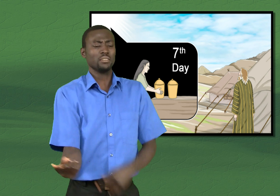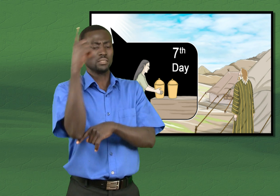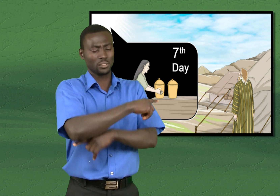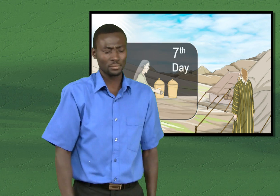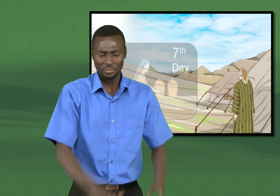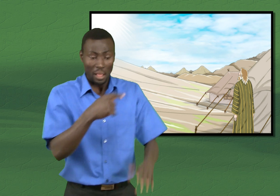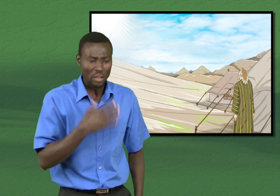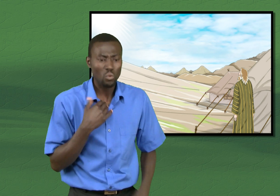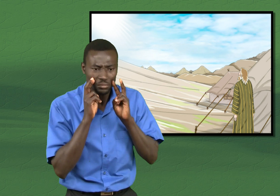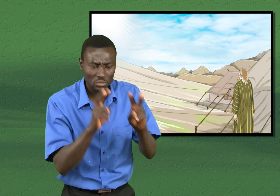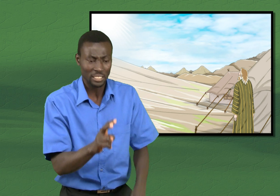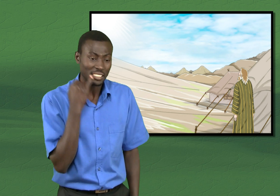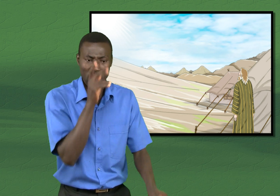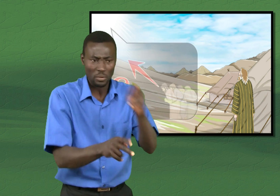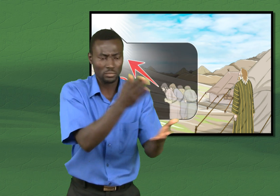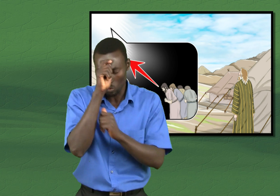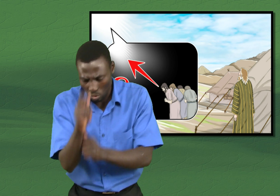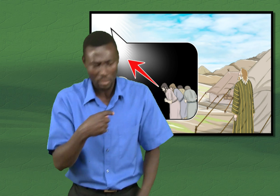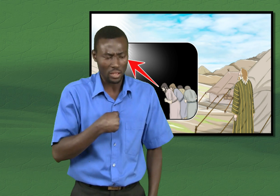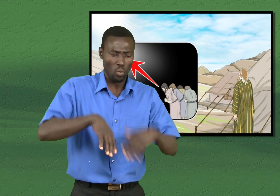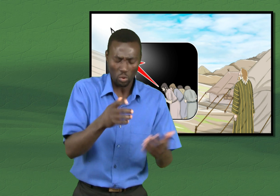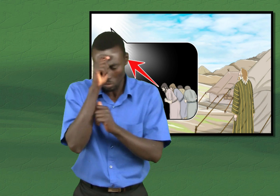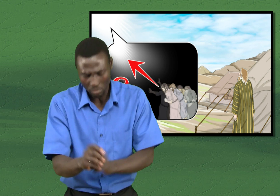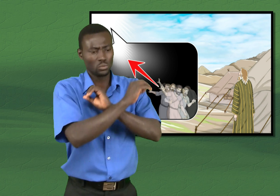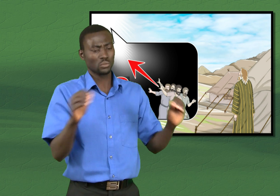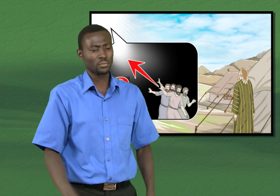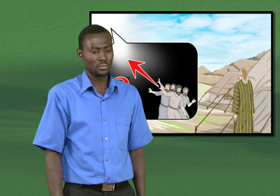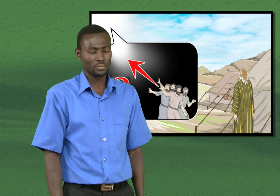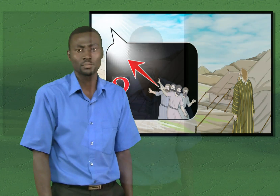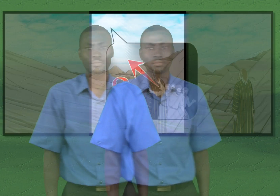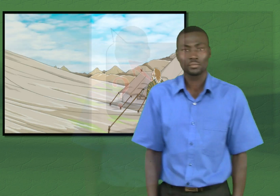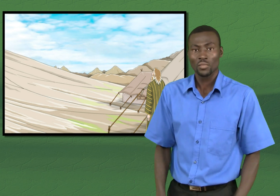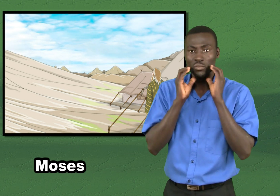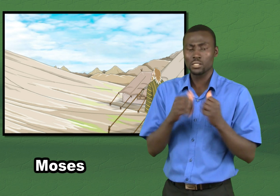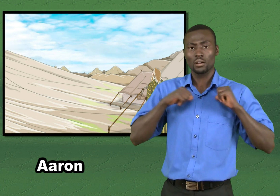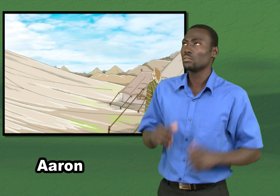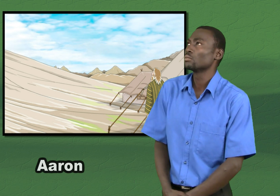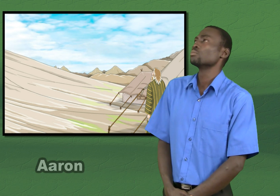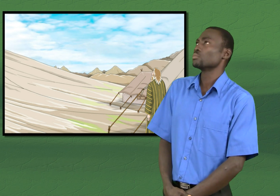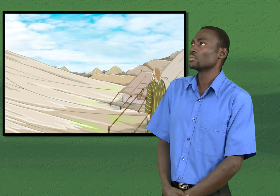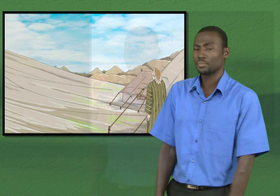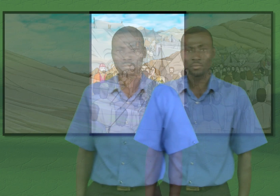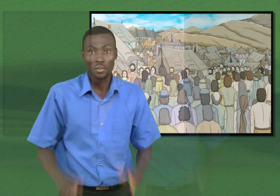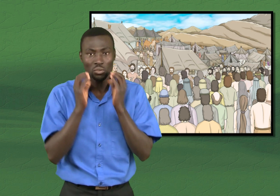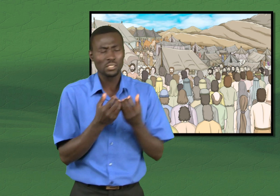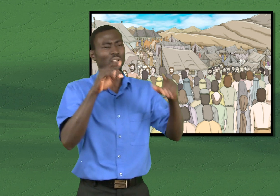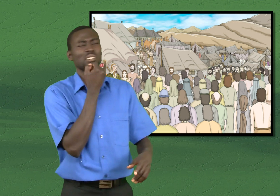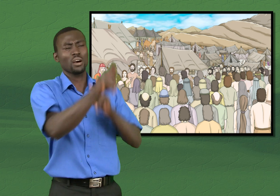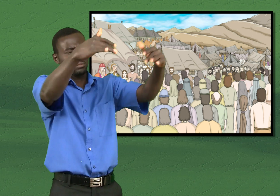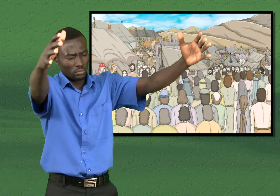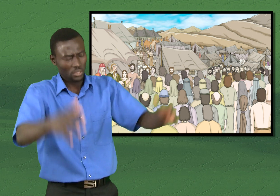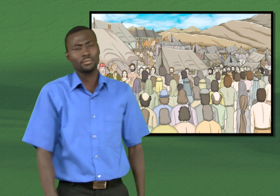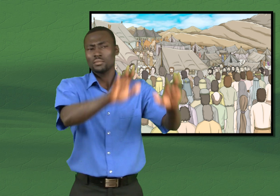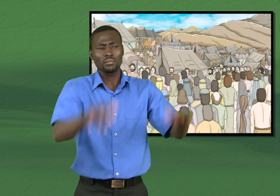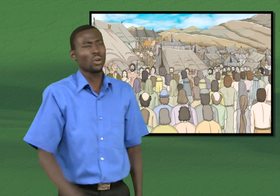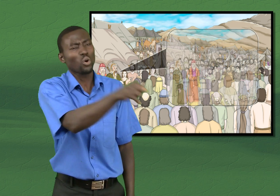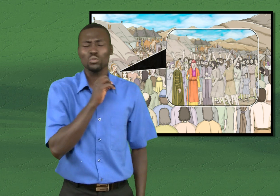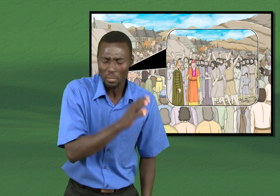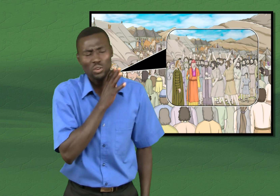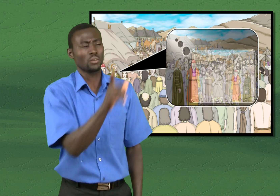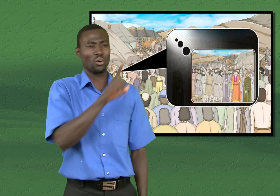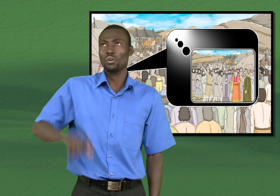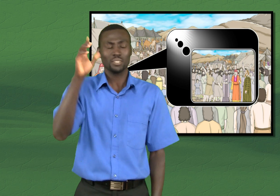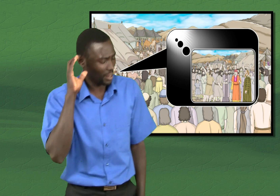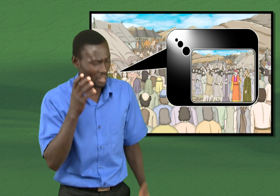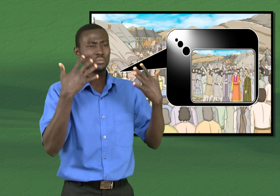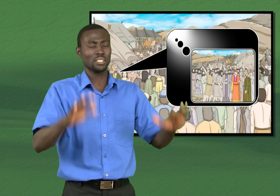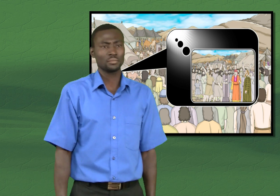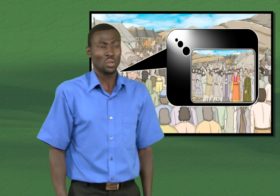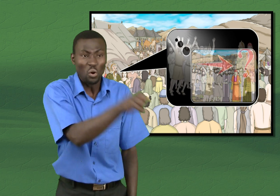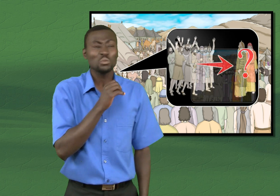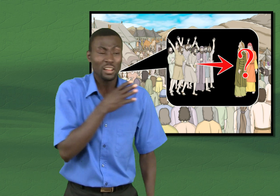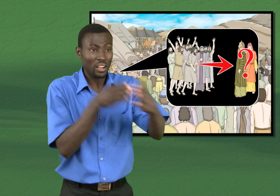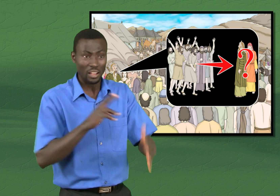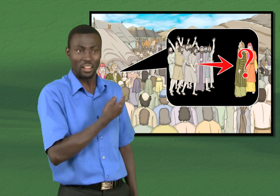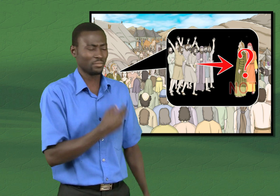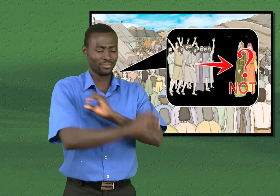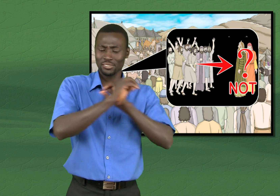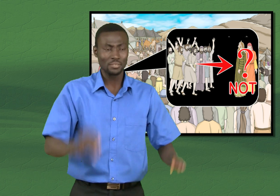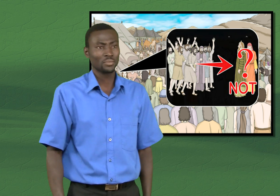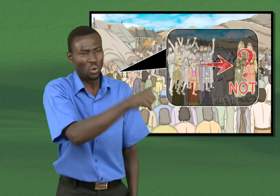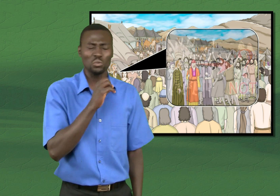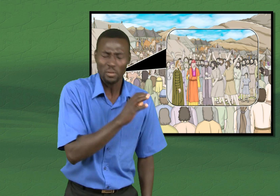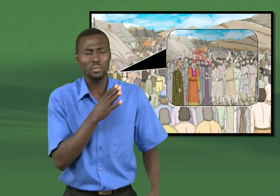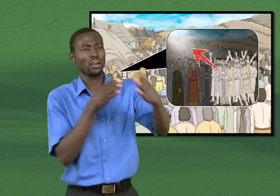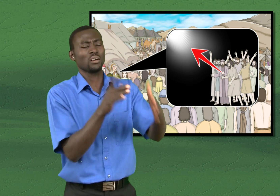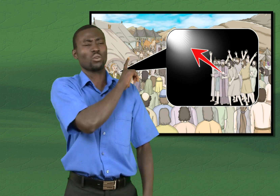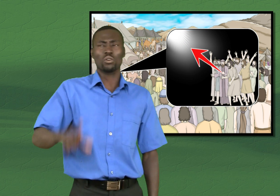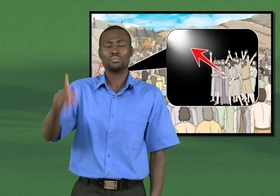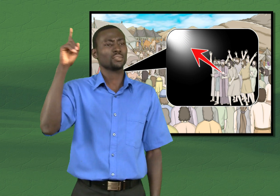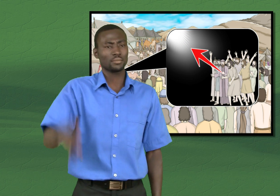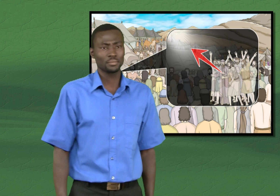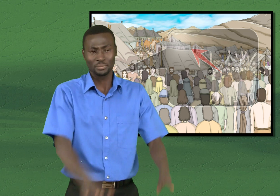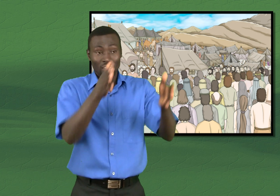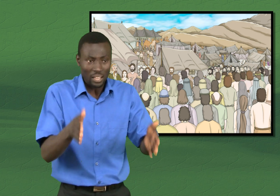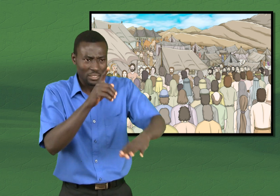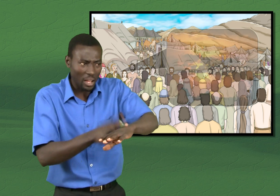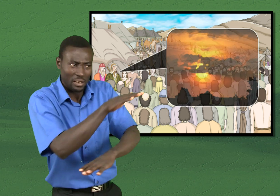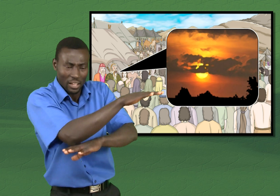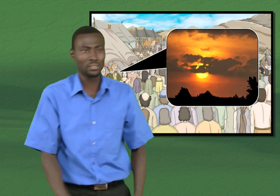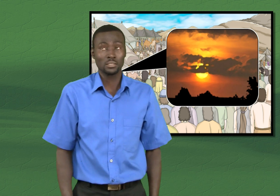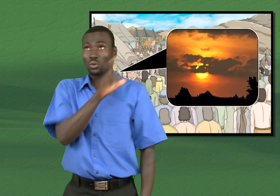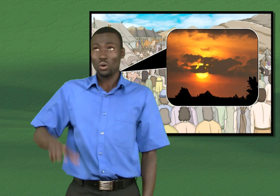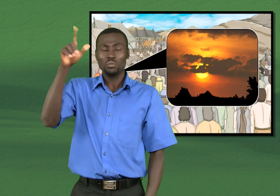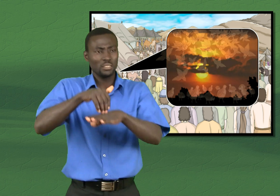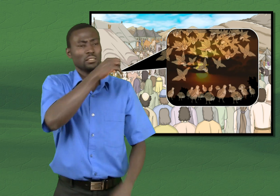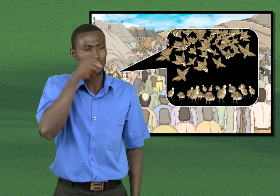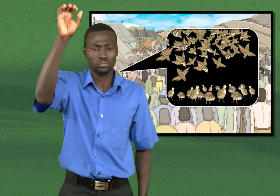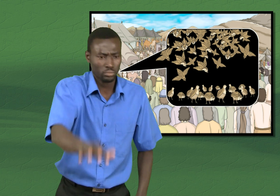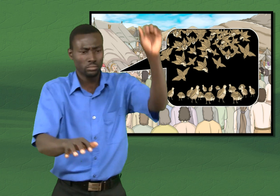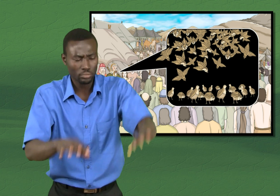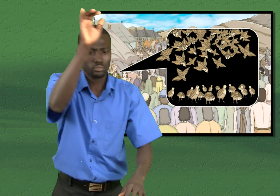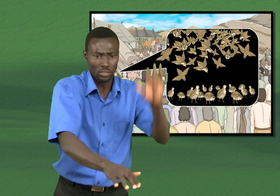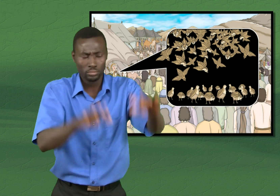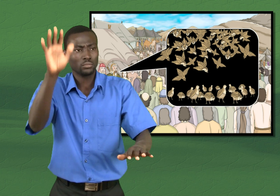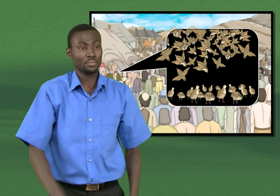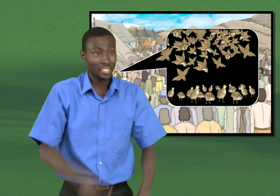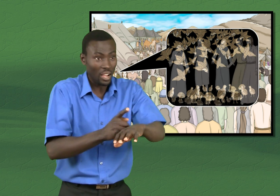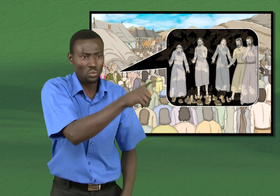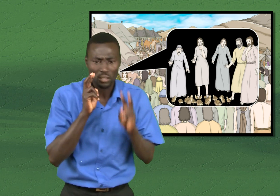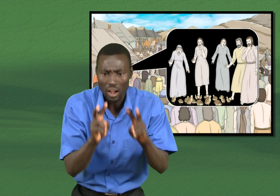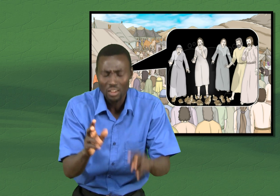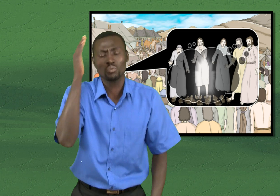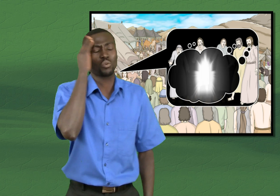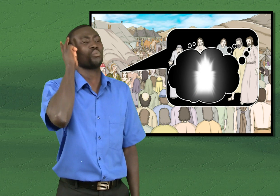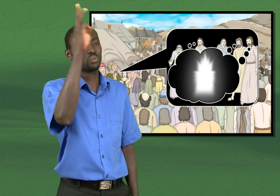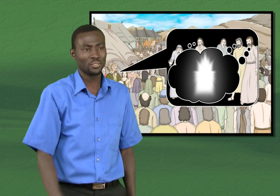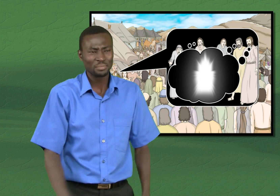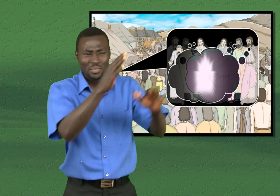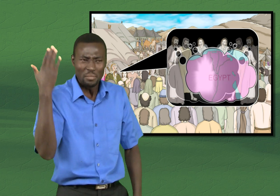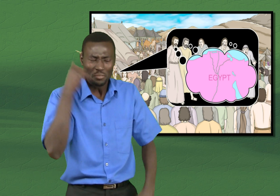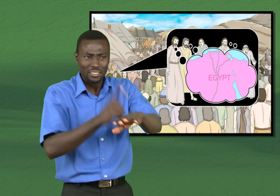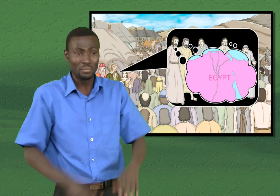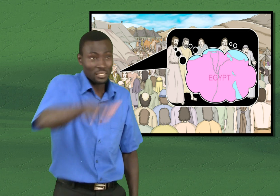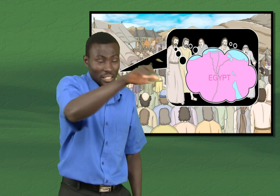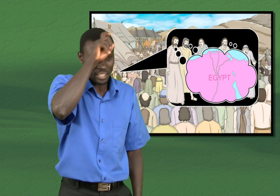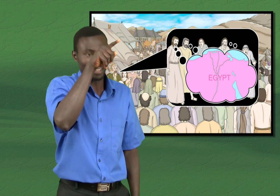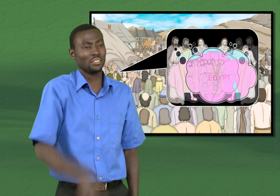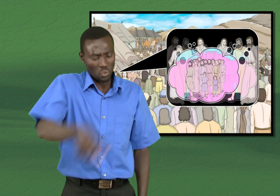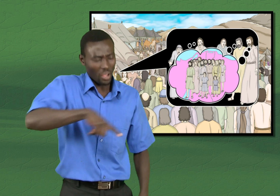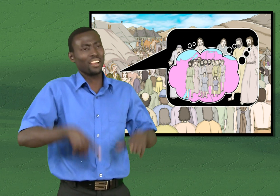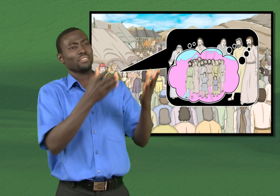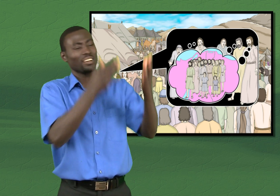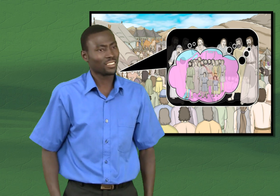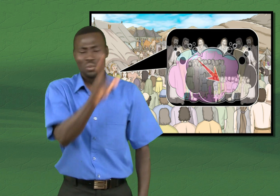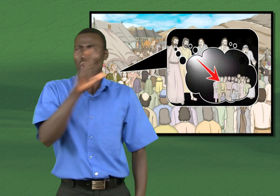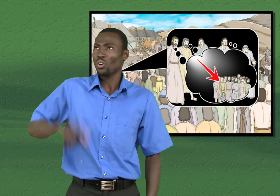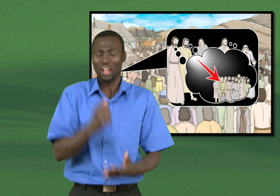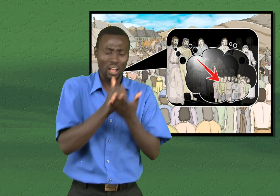So Moses and Aaron said to all the Israelites, “This evening you will know that it was the LORD who brought you out of the land of Egypt, and in the morning you will see the LORD’s glory, because He has heard your grumbling against Him.